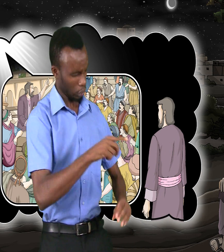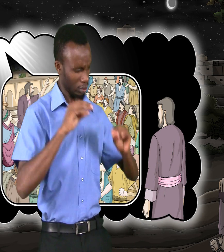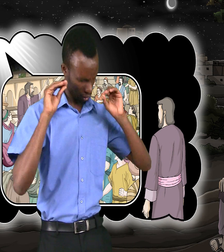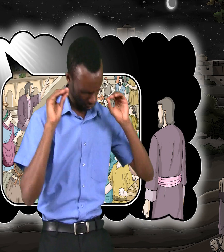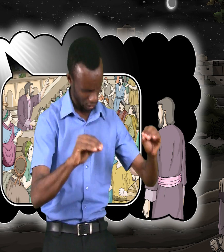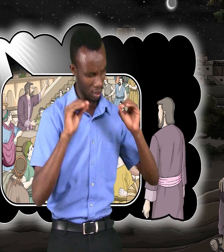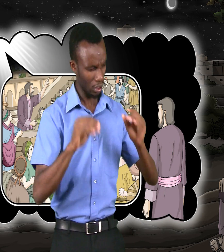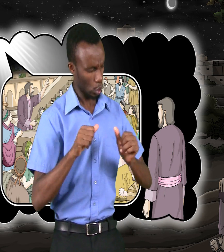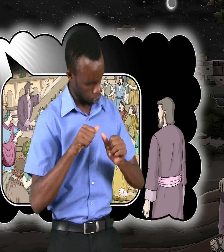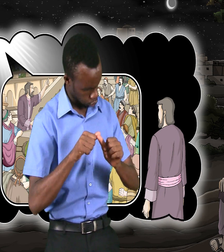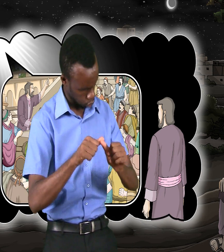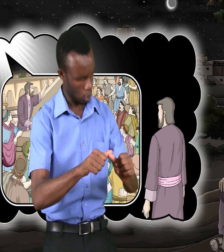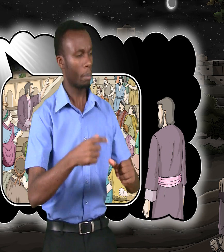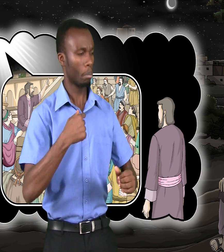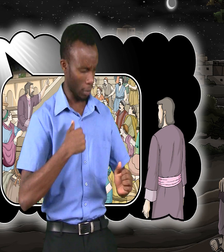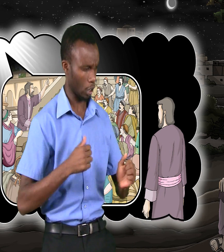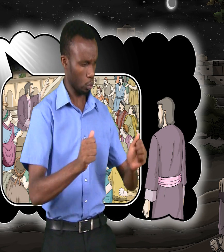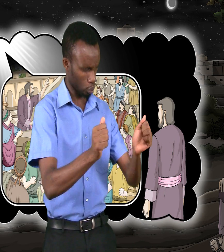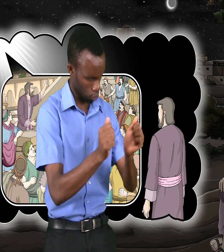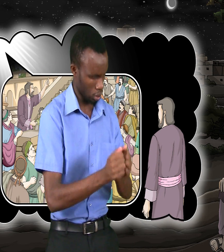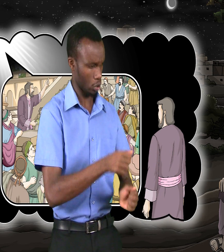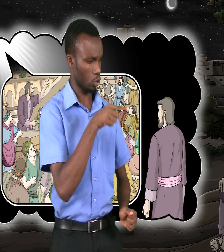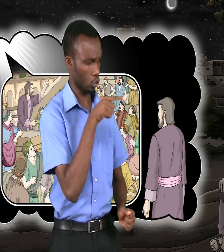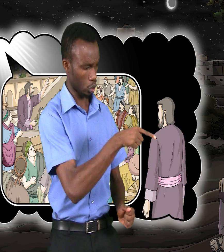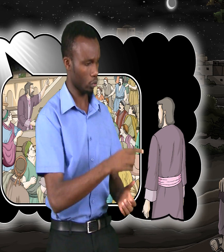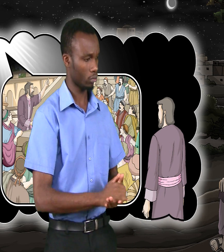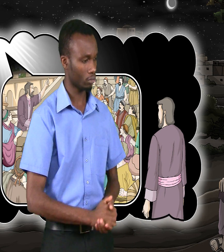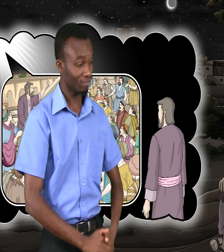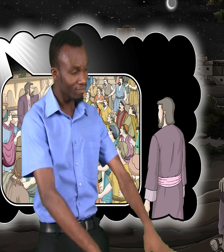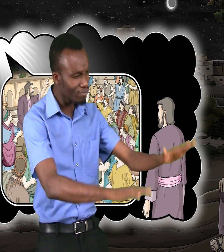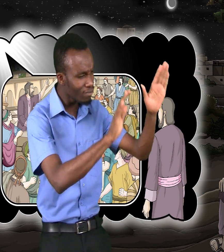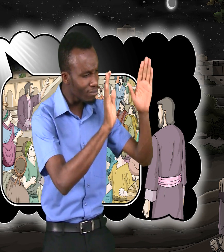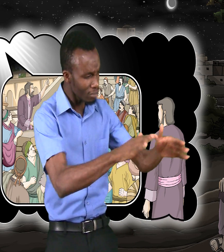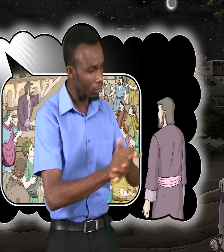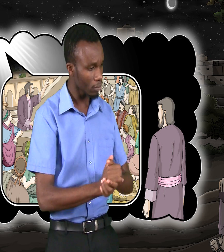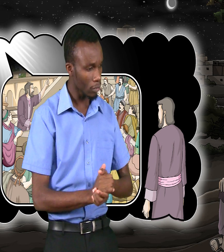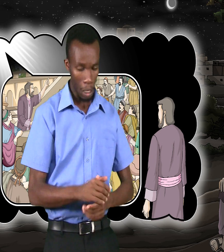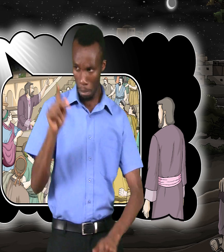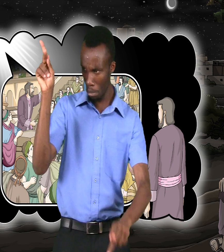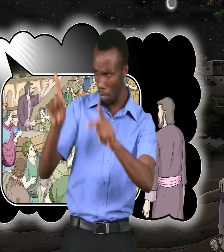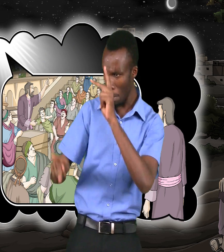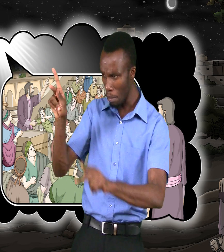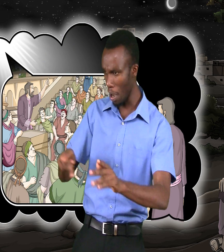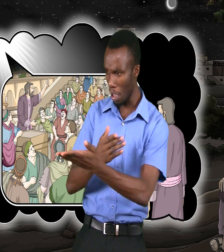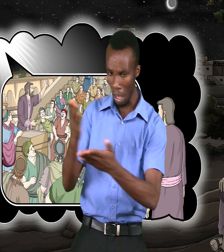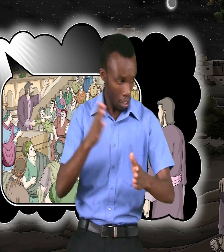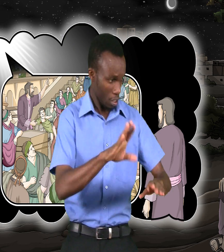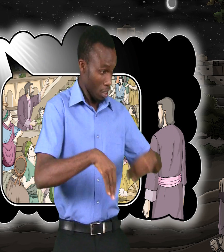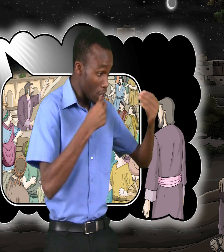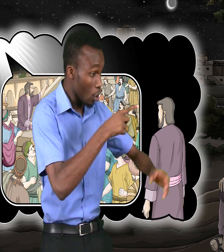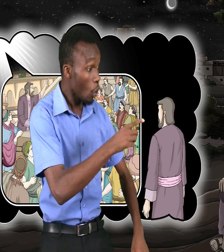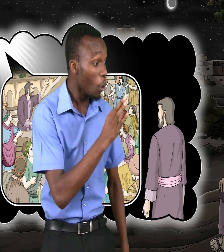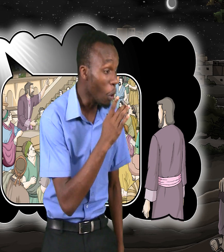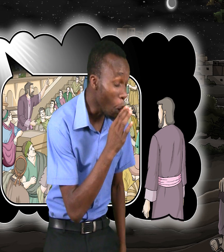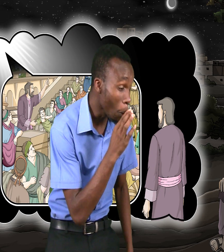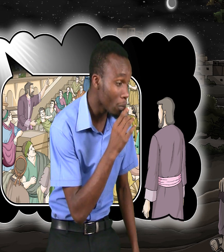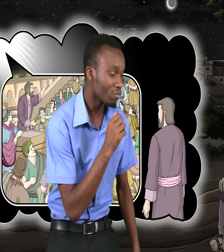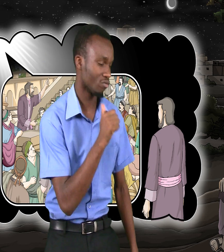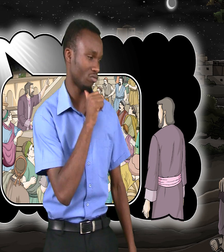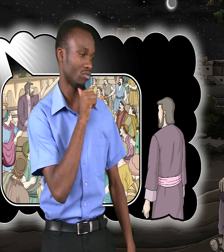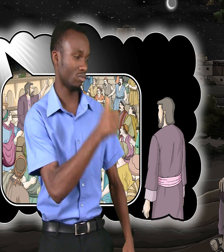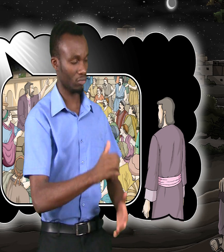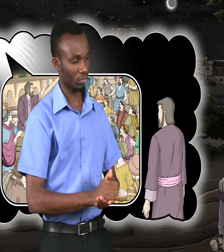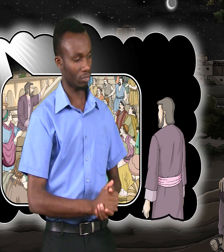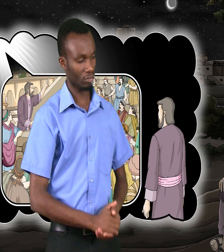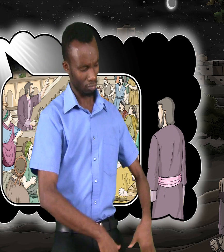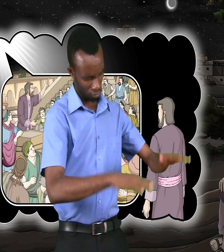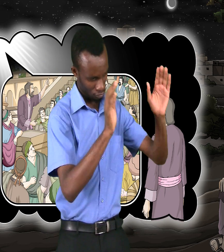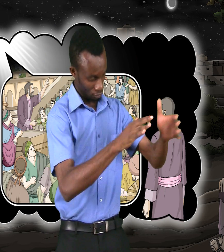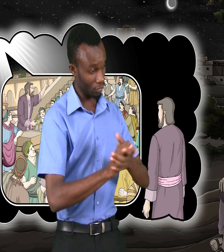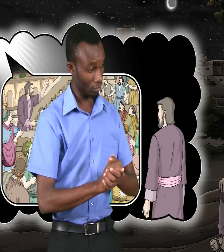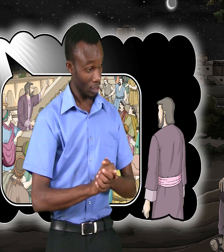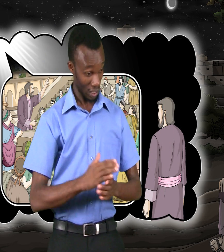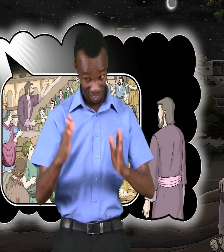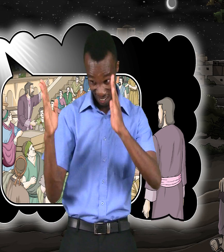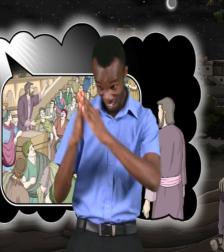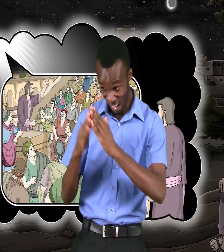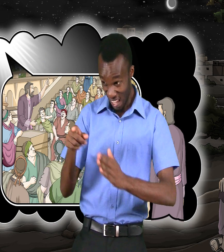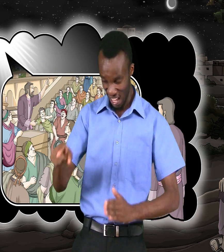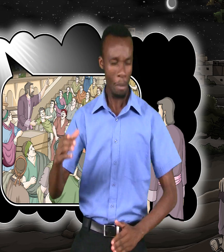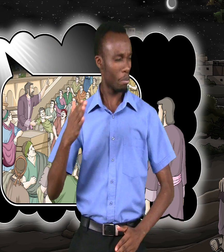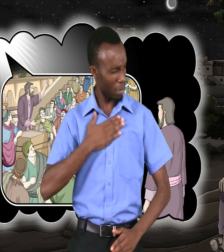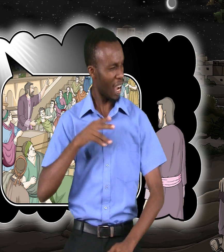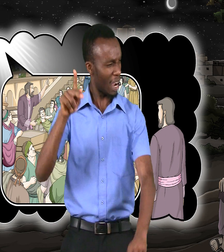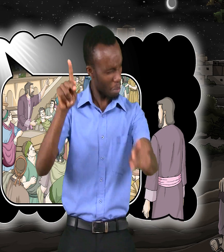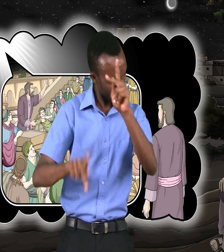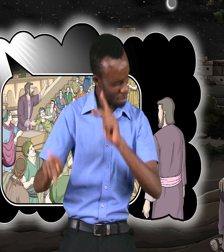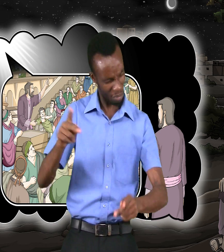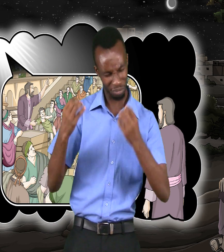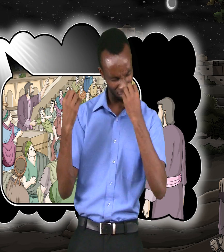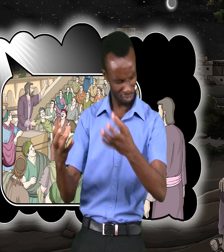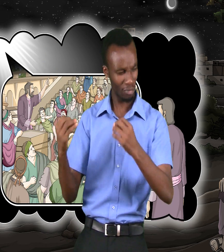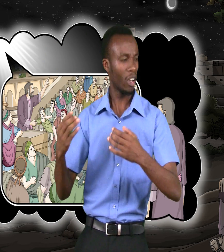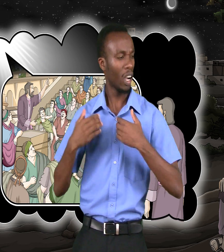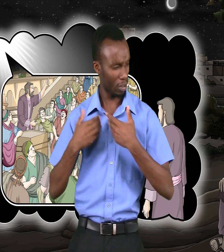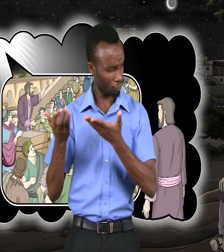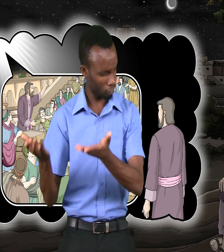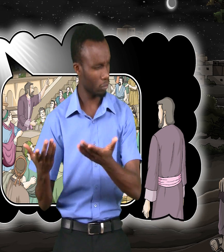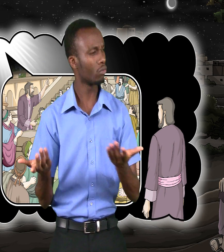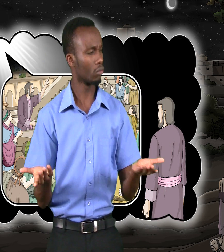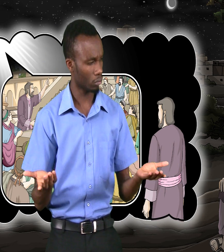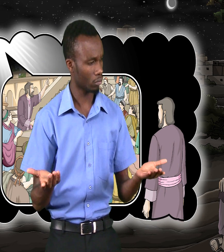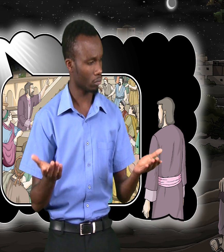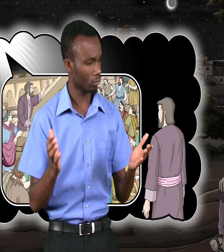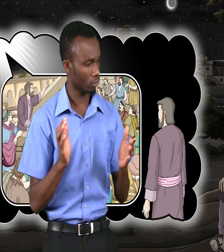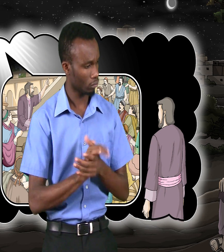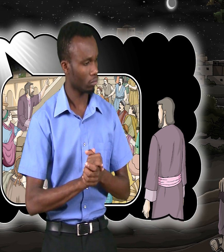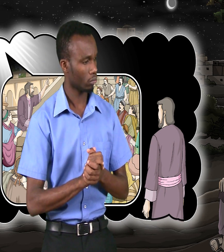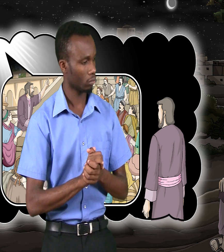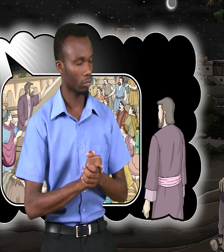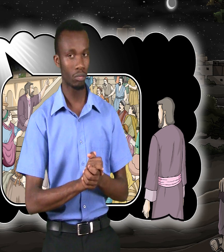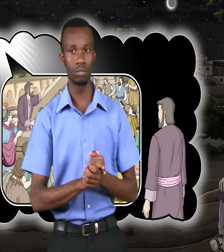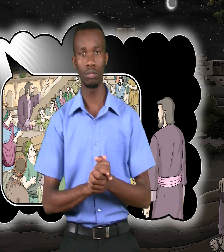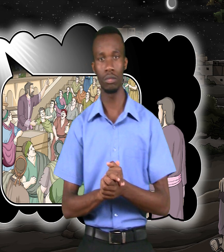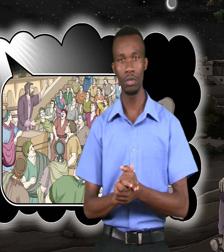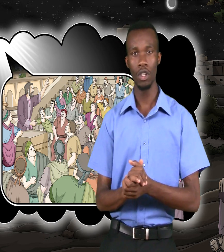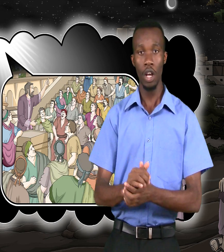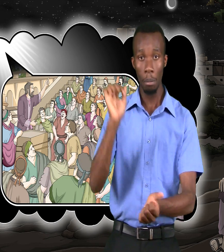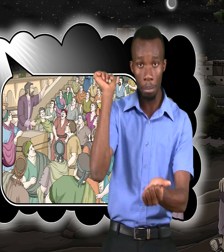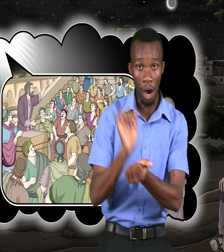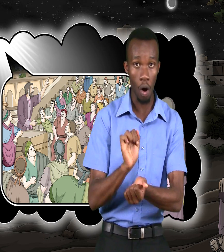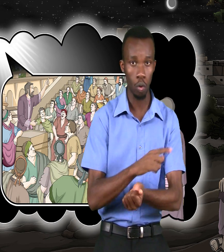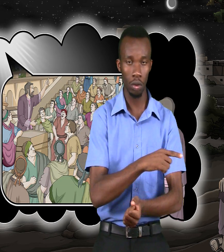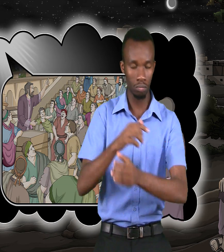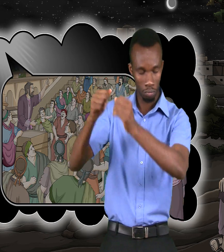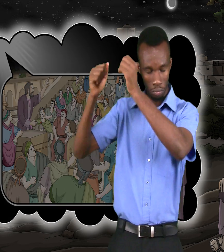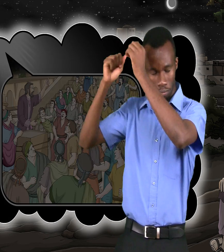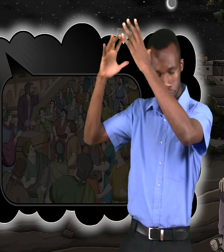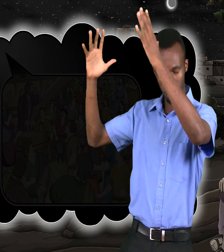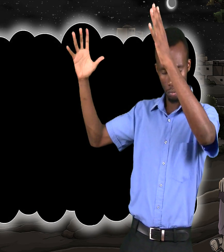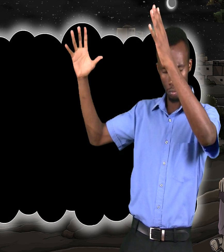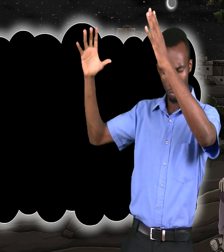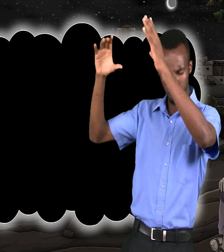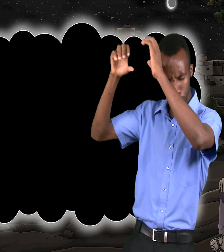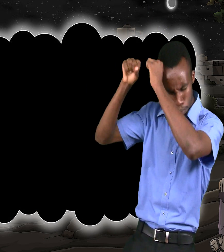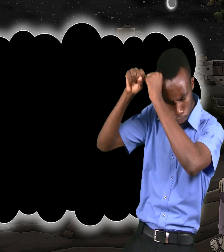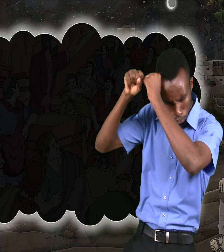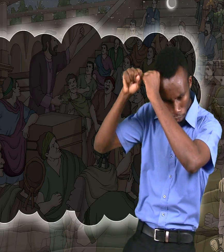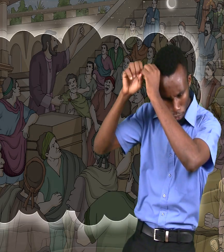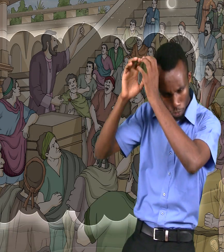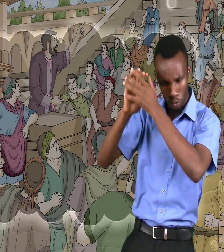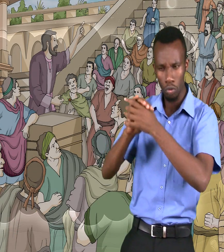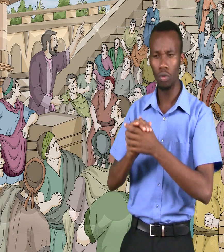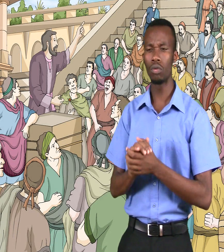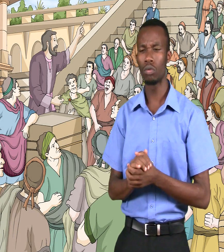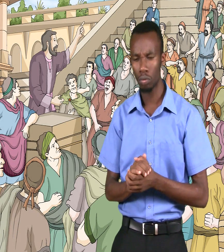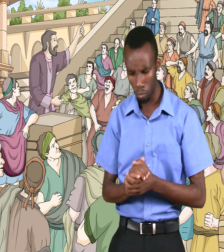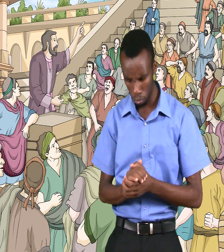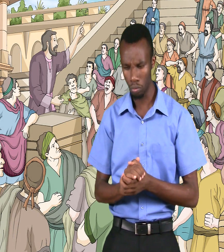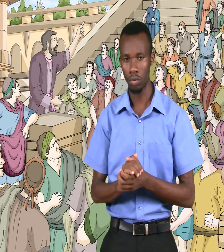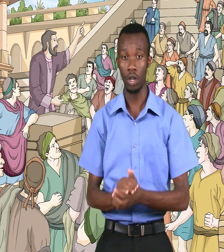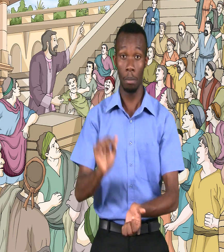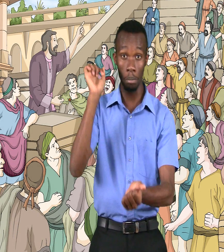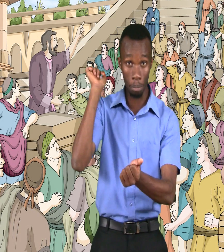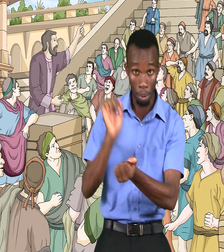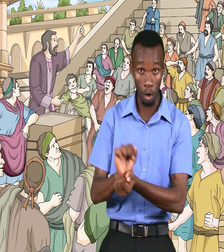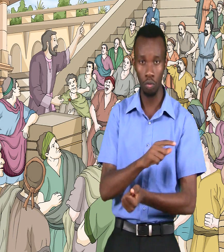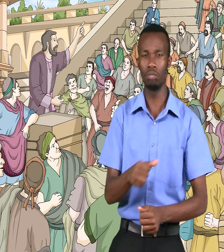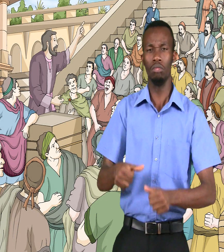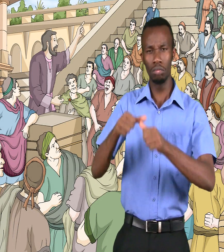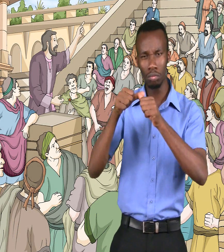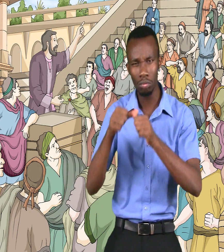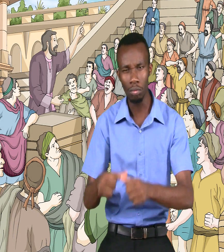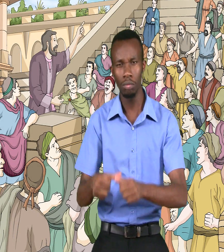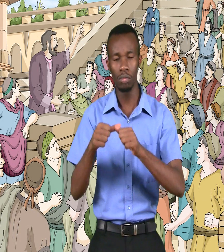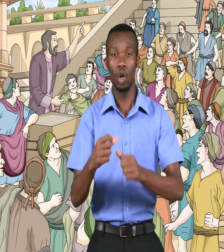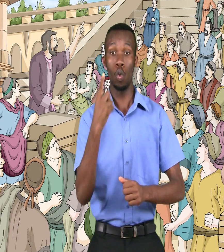For I am with you and no one will lay a hand on you, because I have many people in this city.”